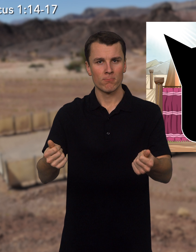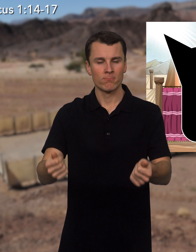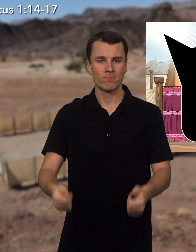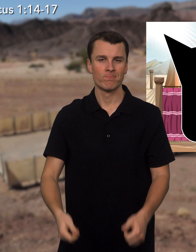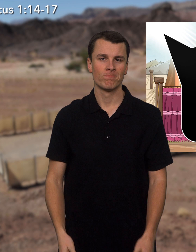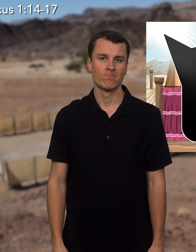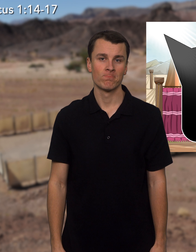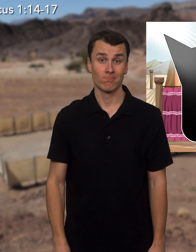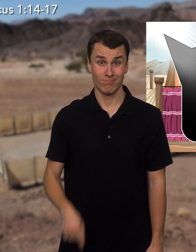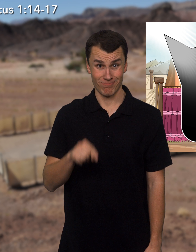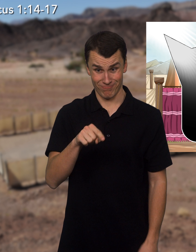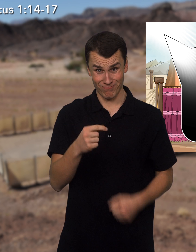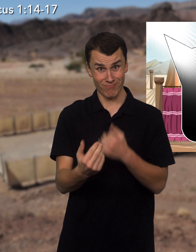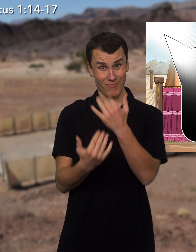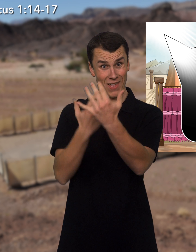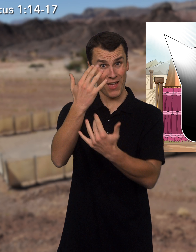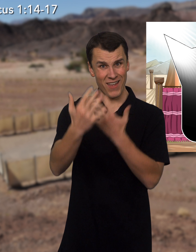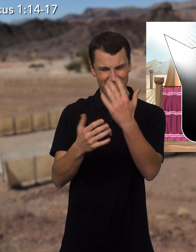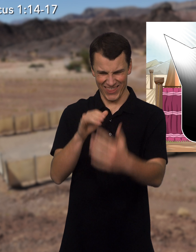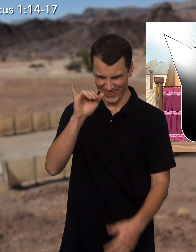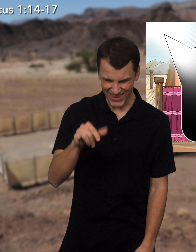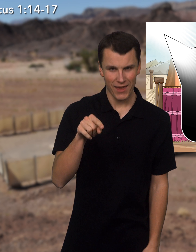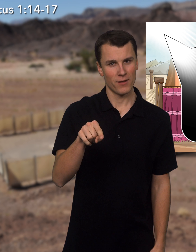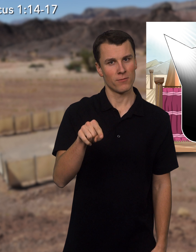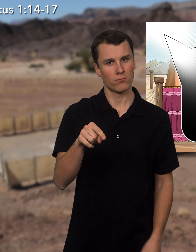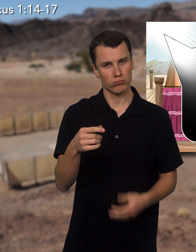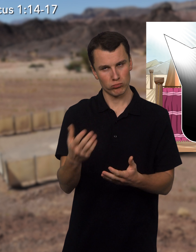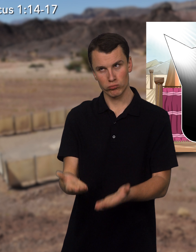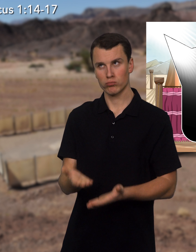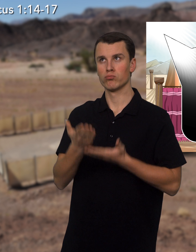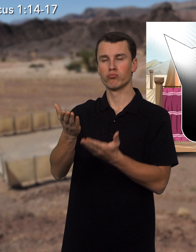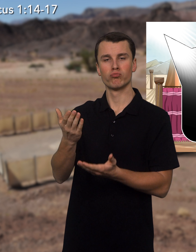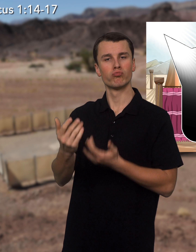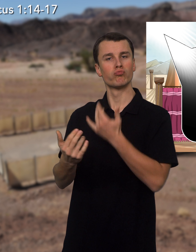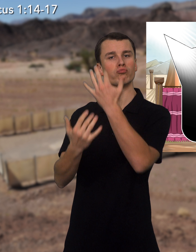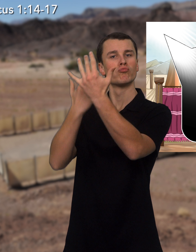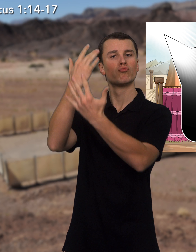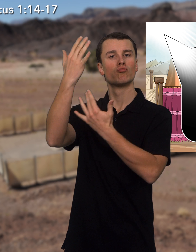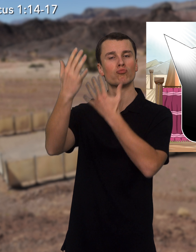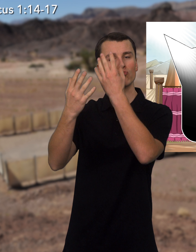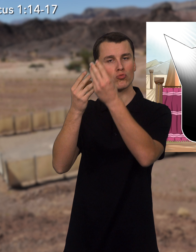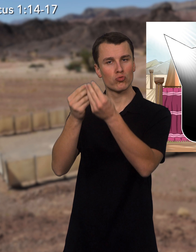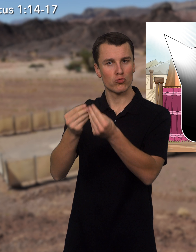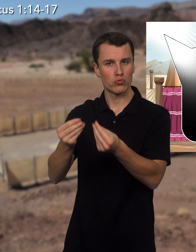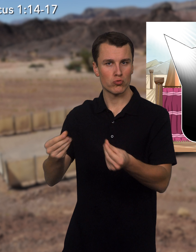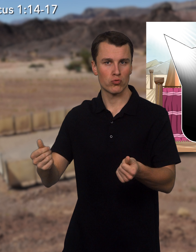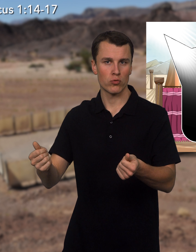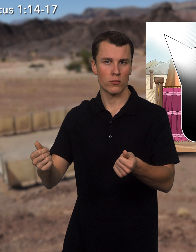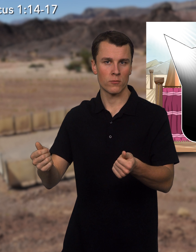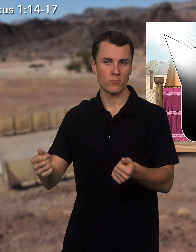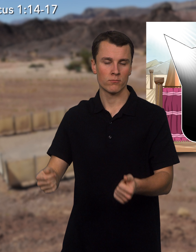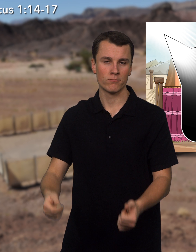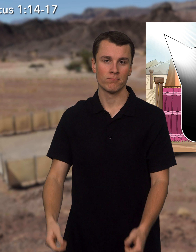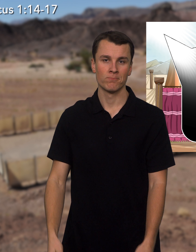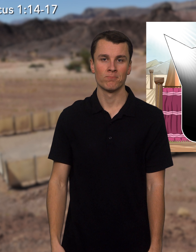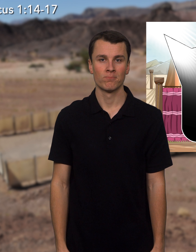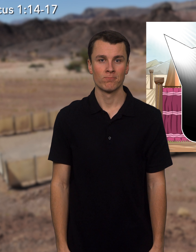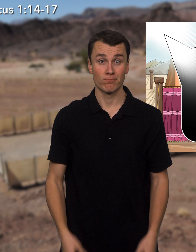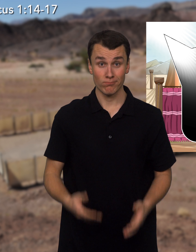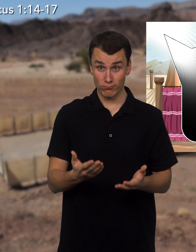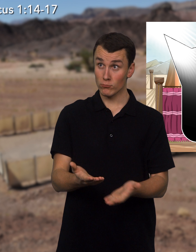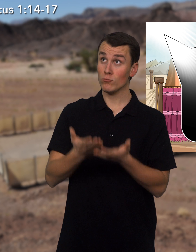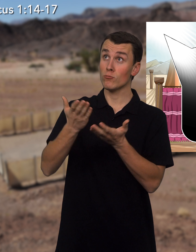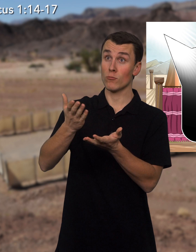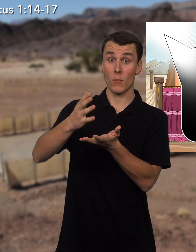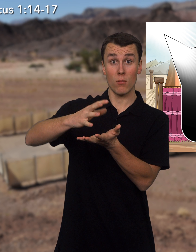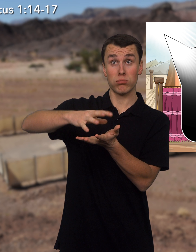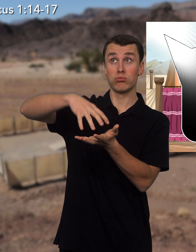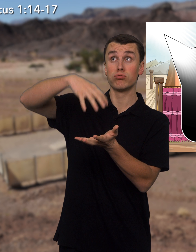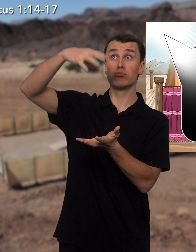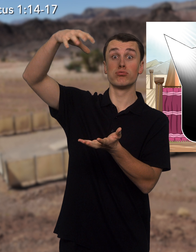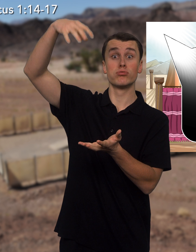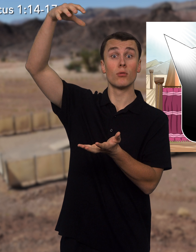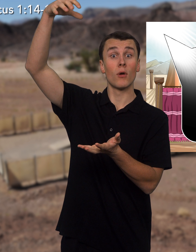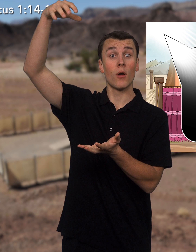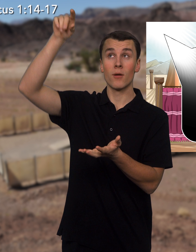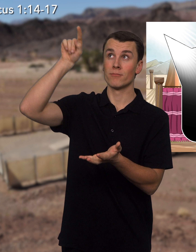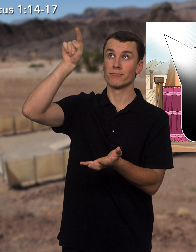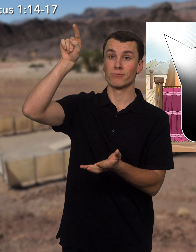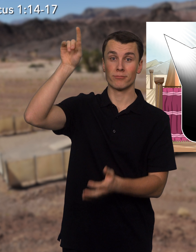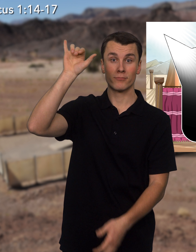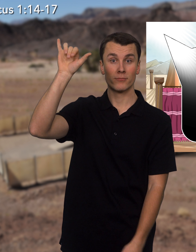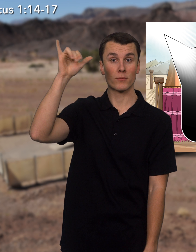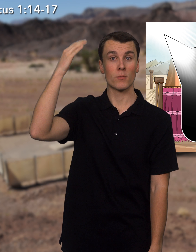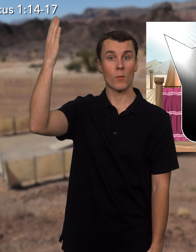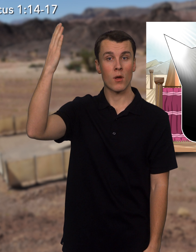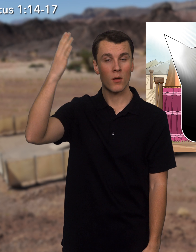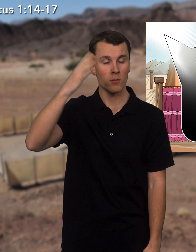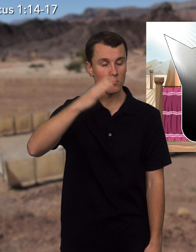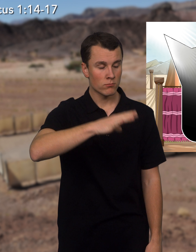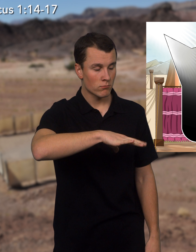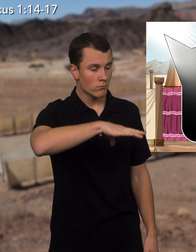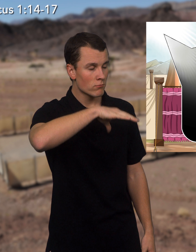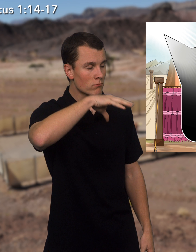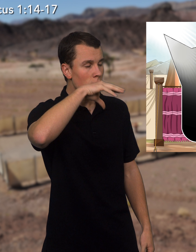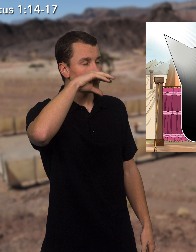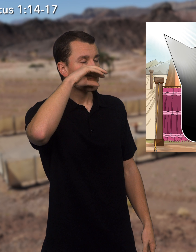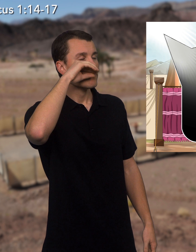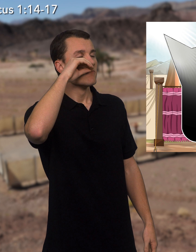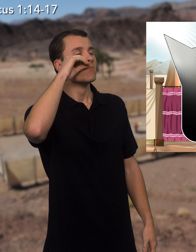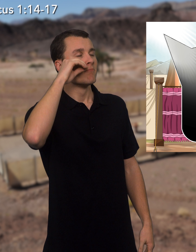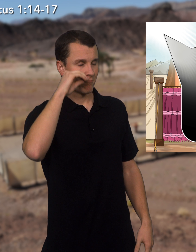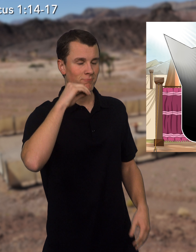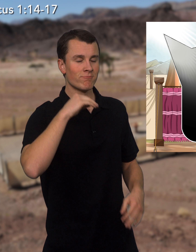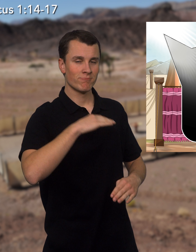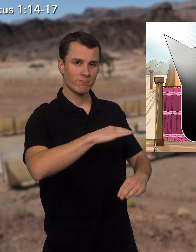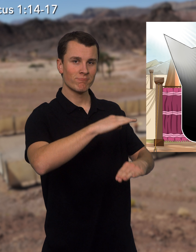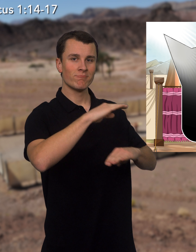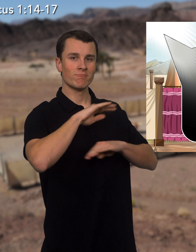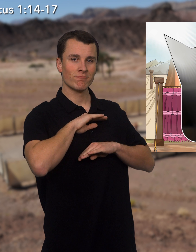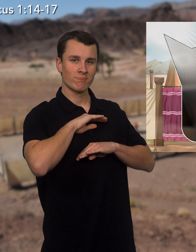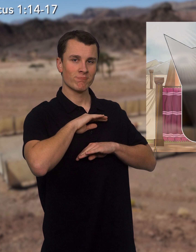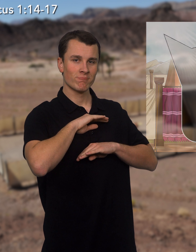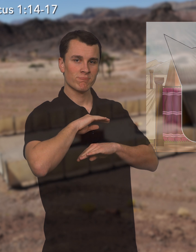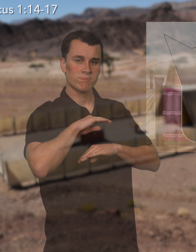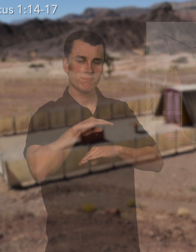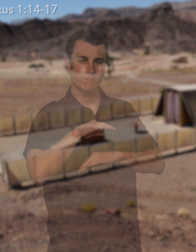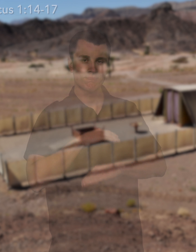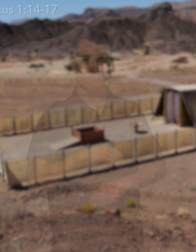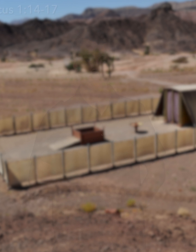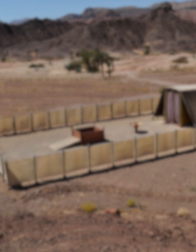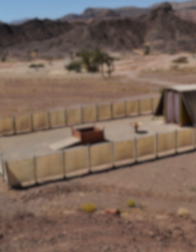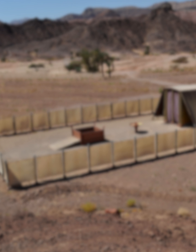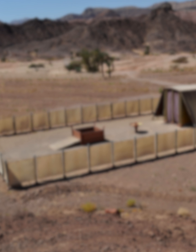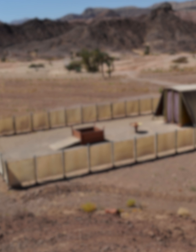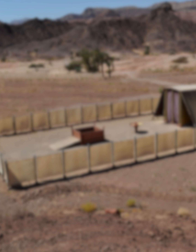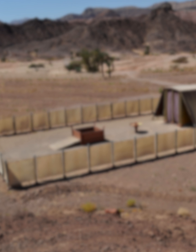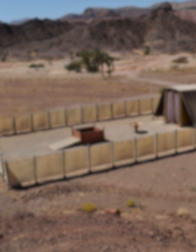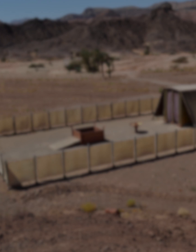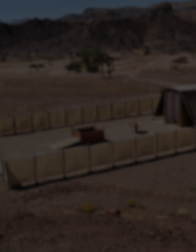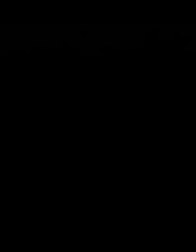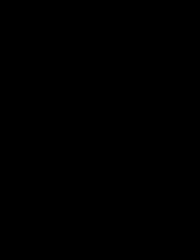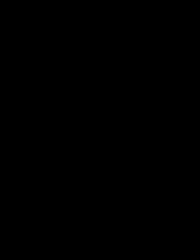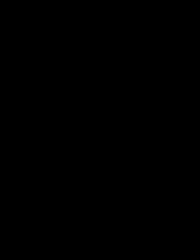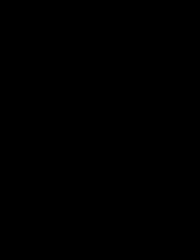It is a burnt offering, an offering made by fire, a pleasing aroma to the LORD.